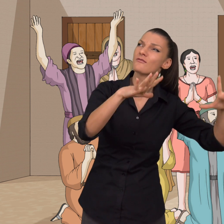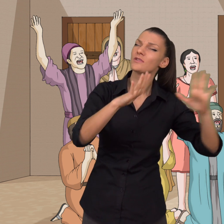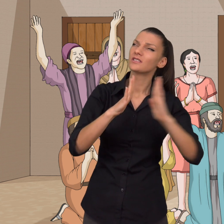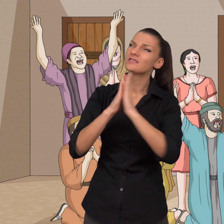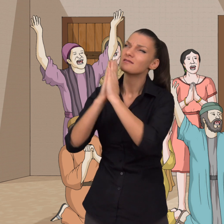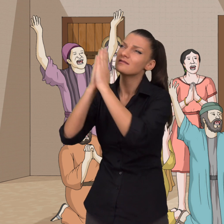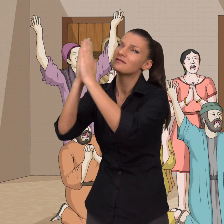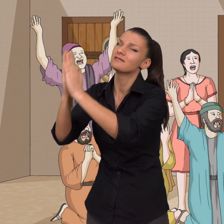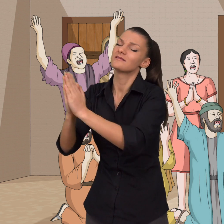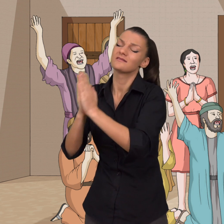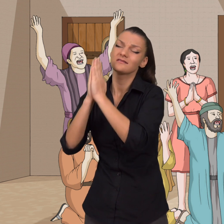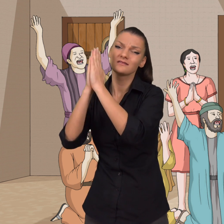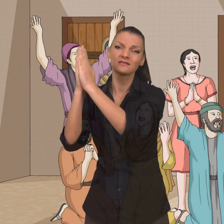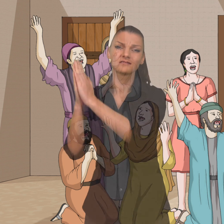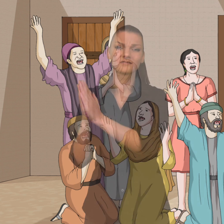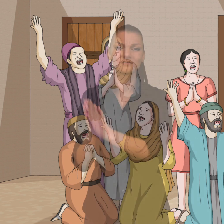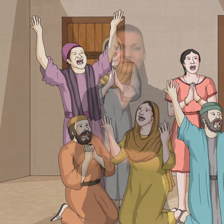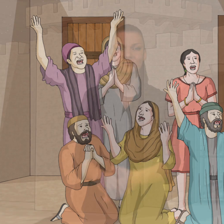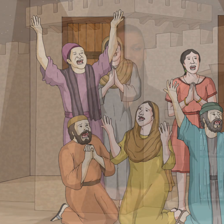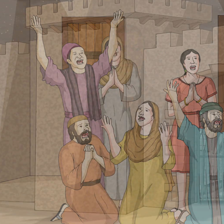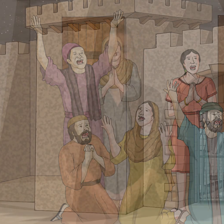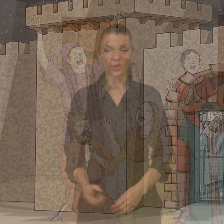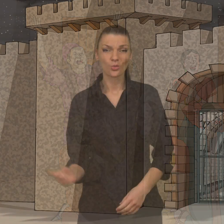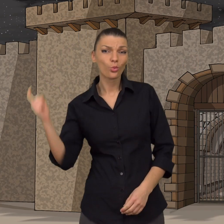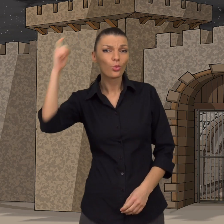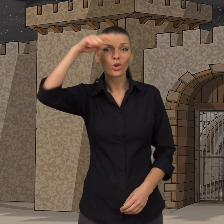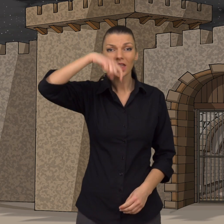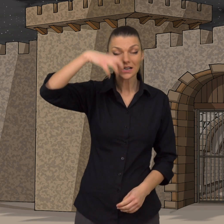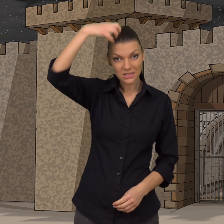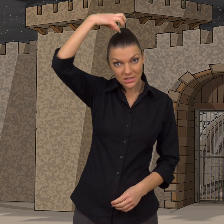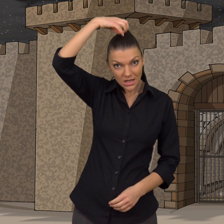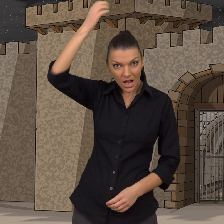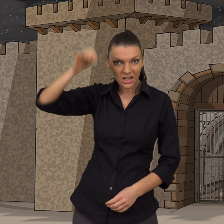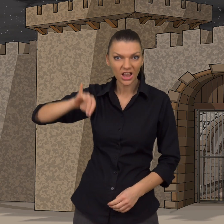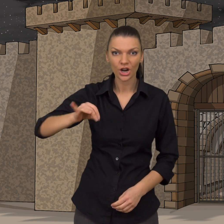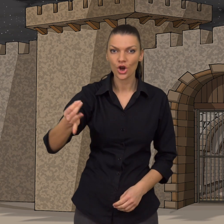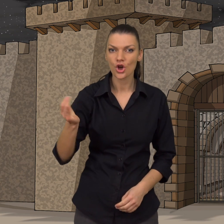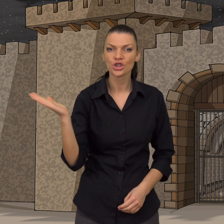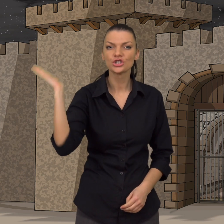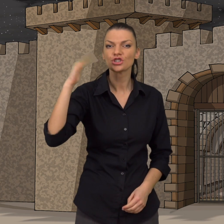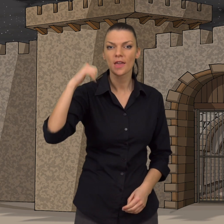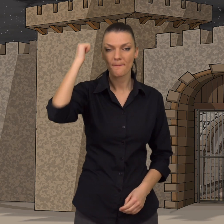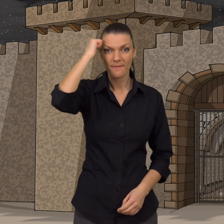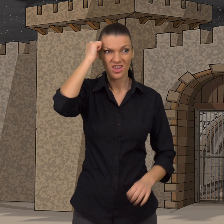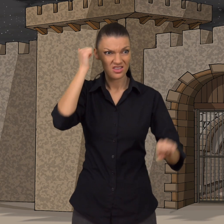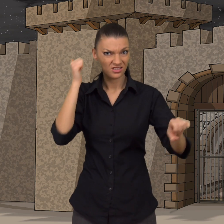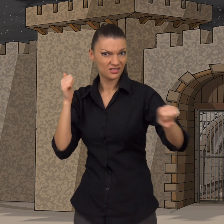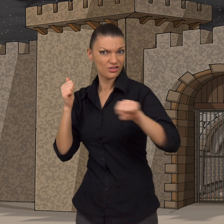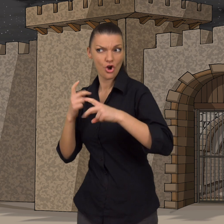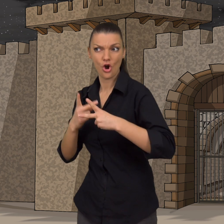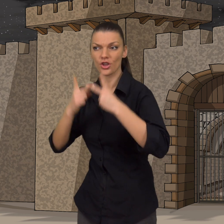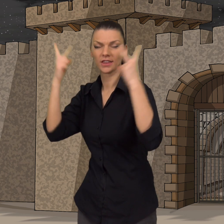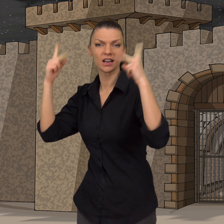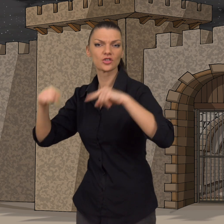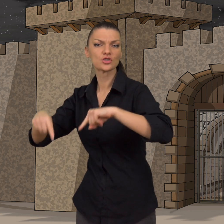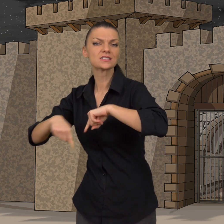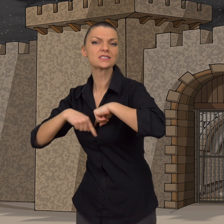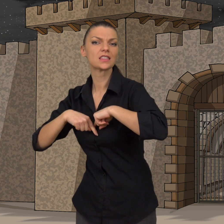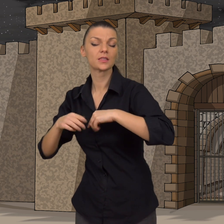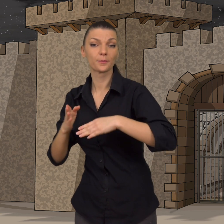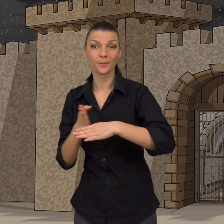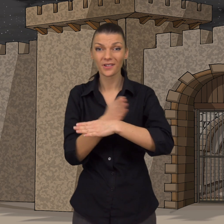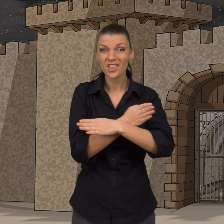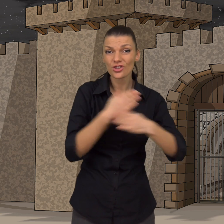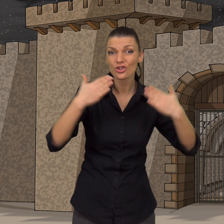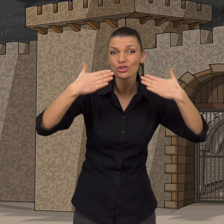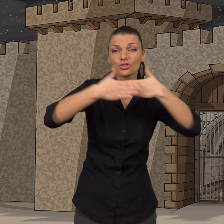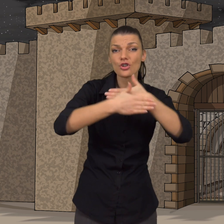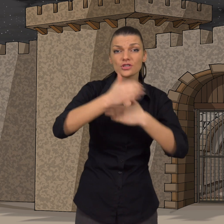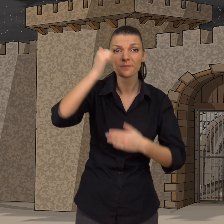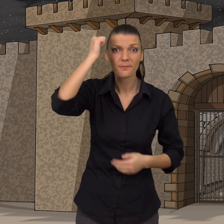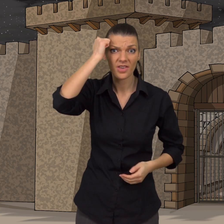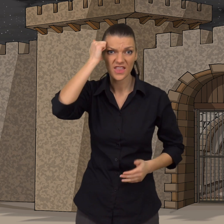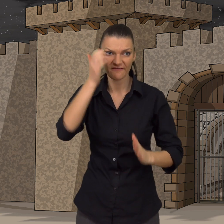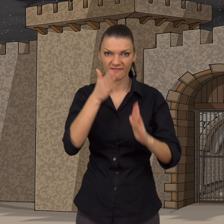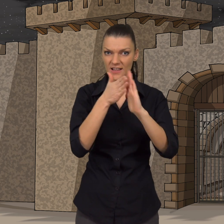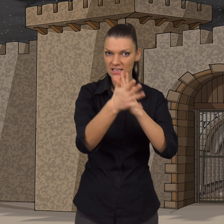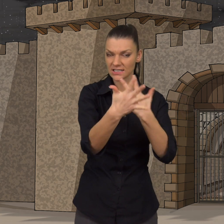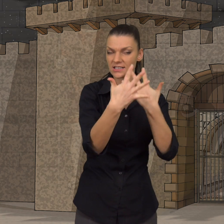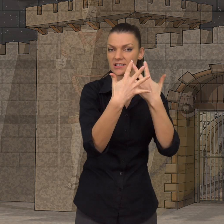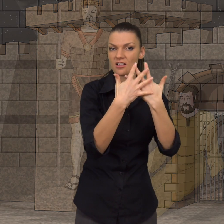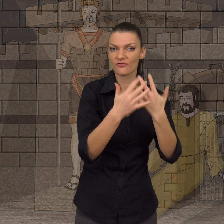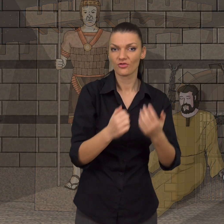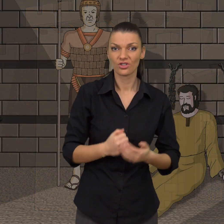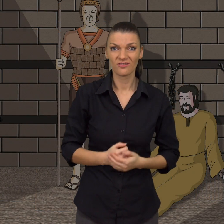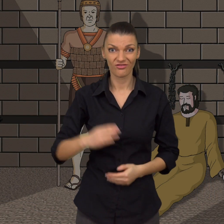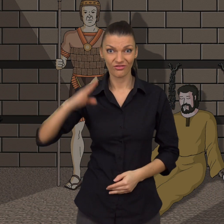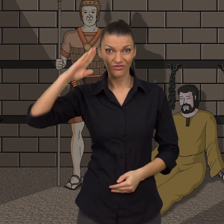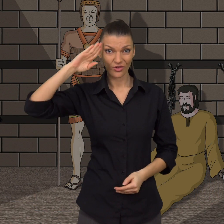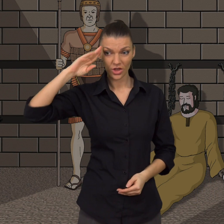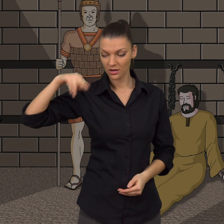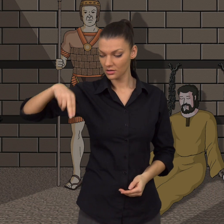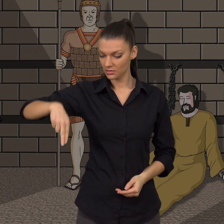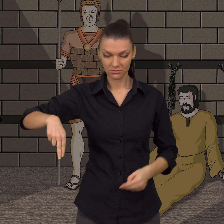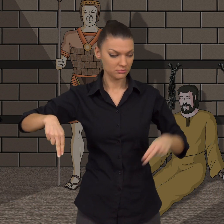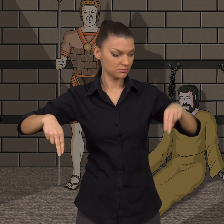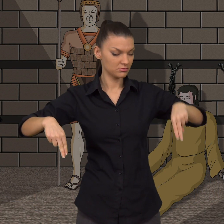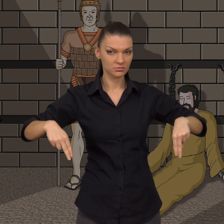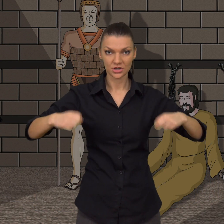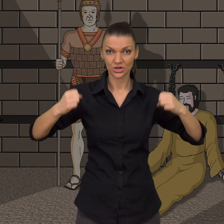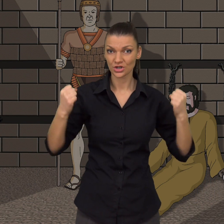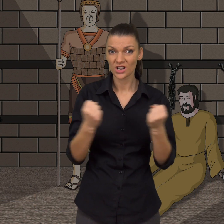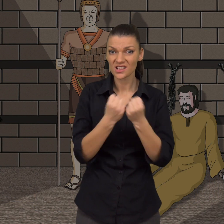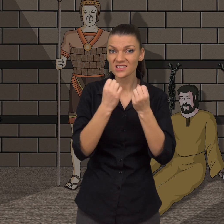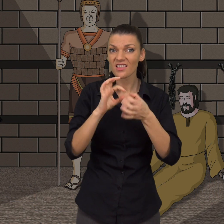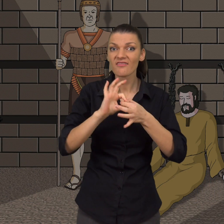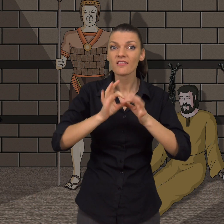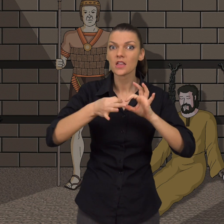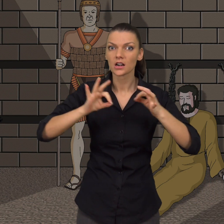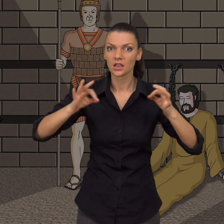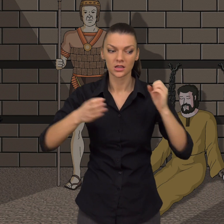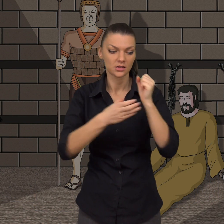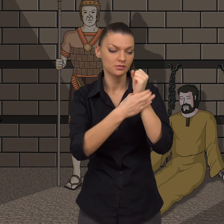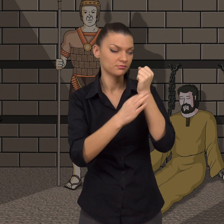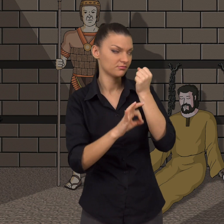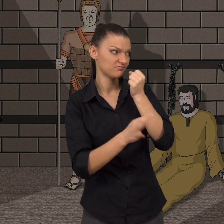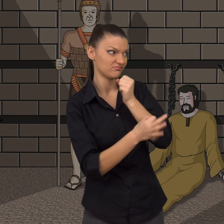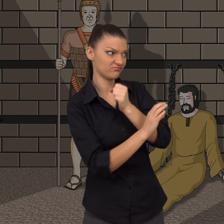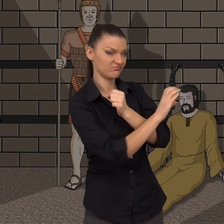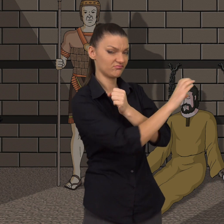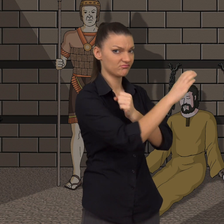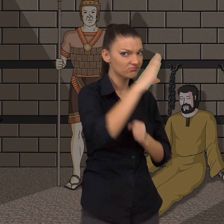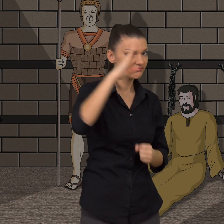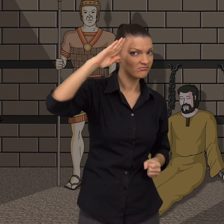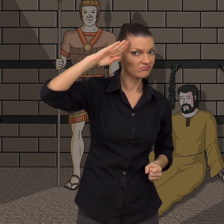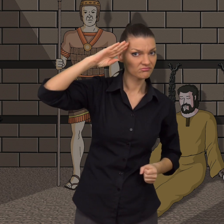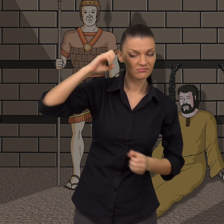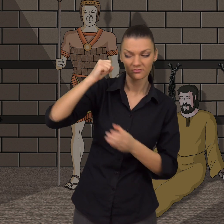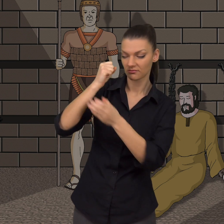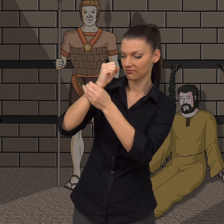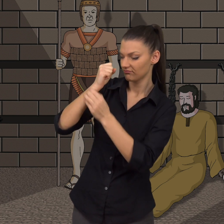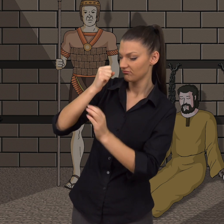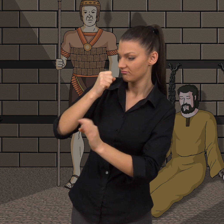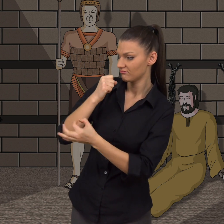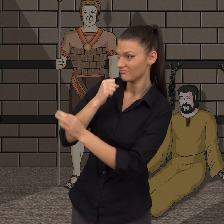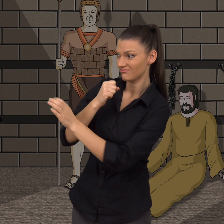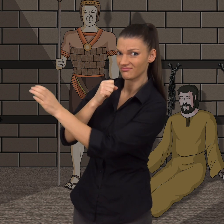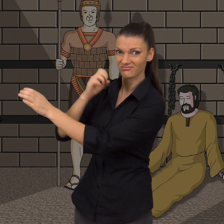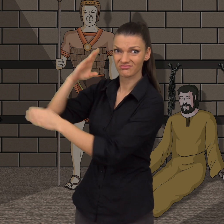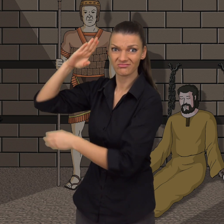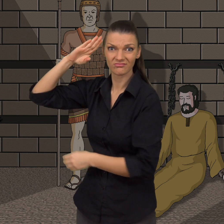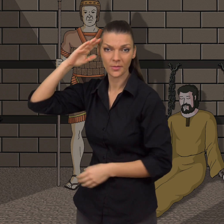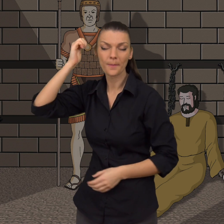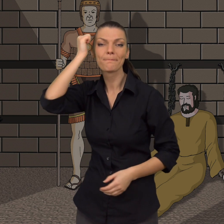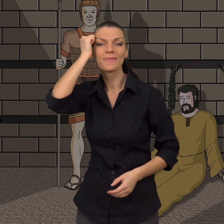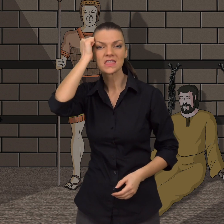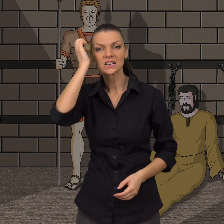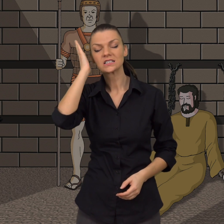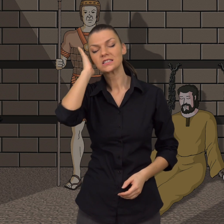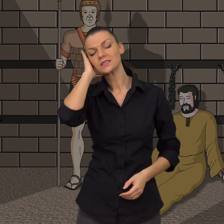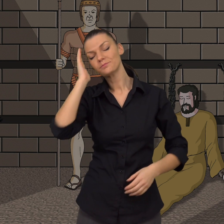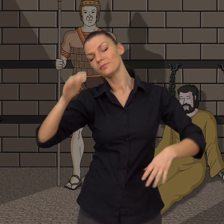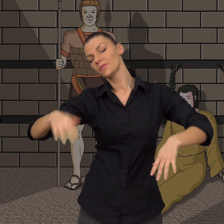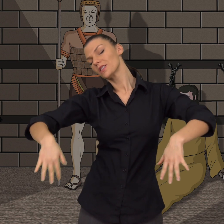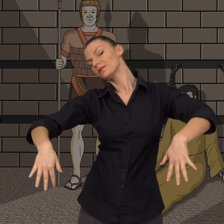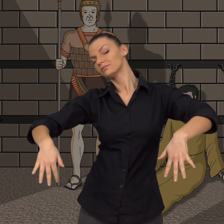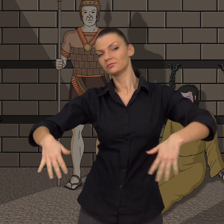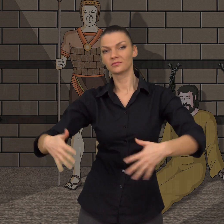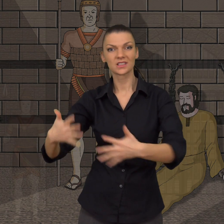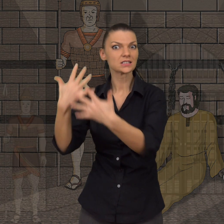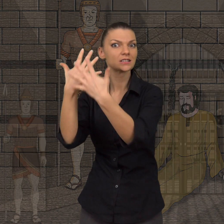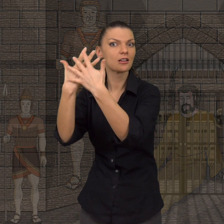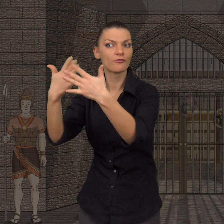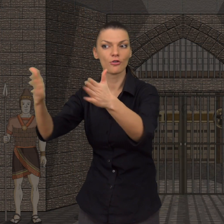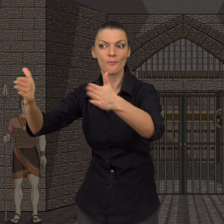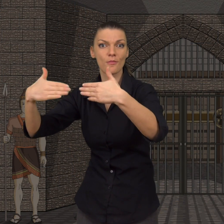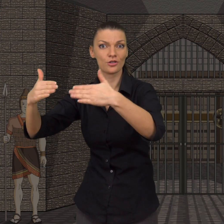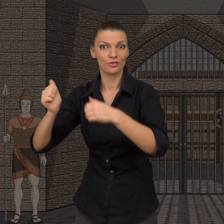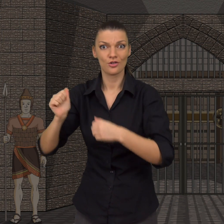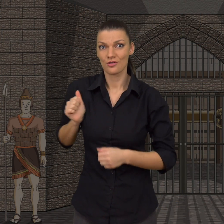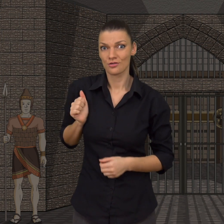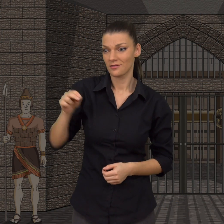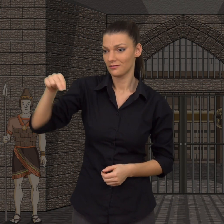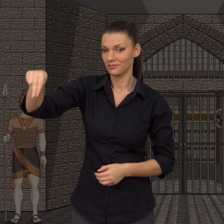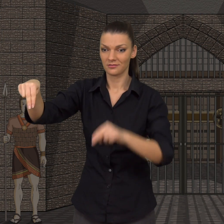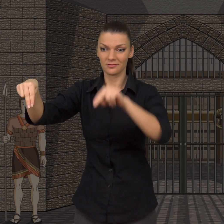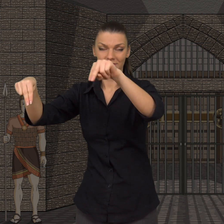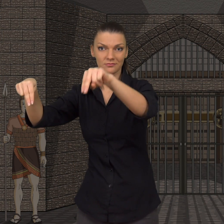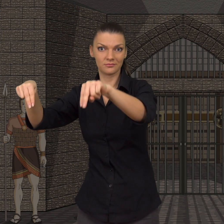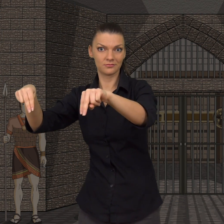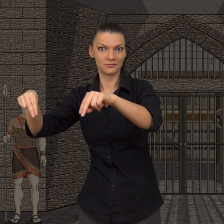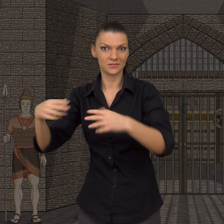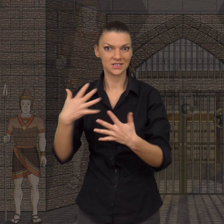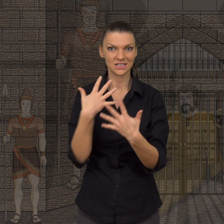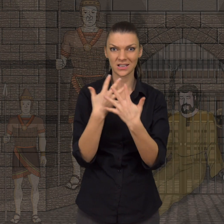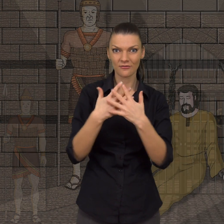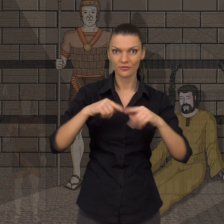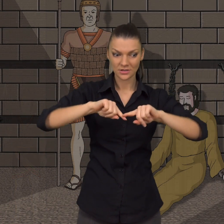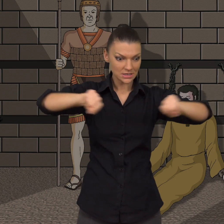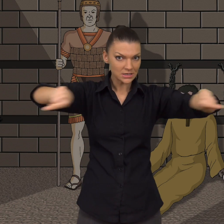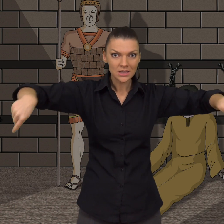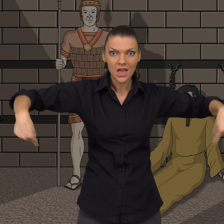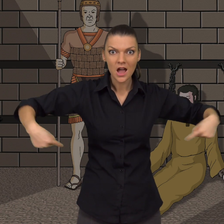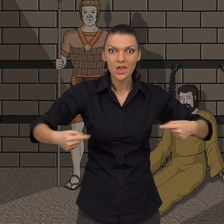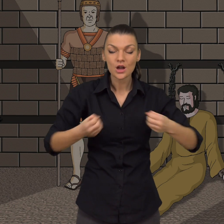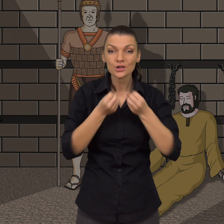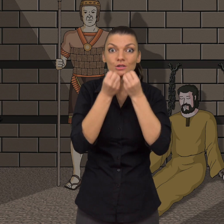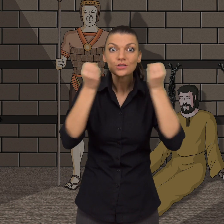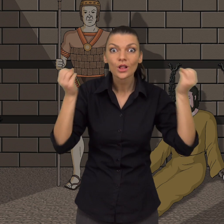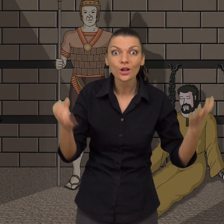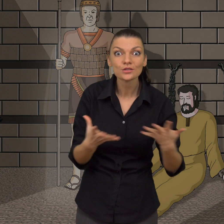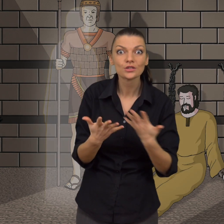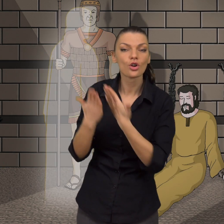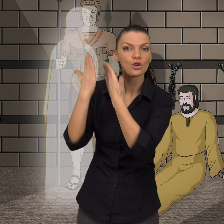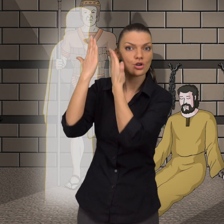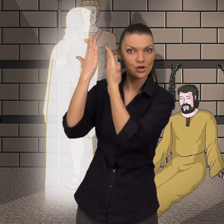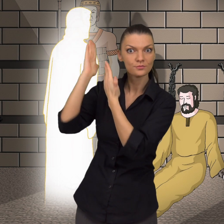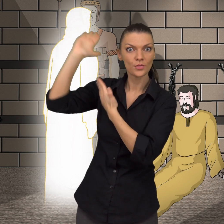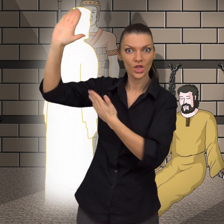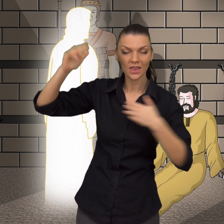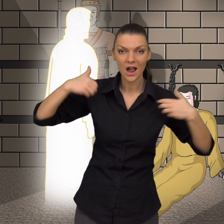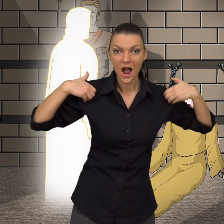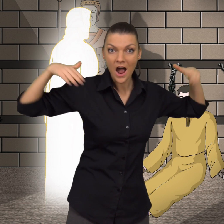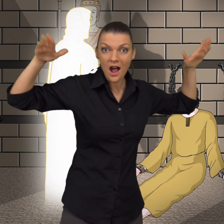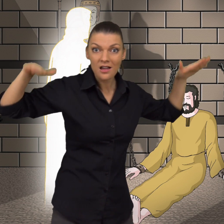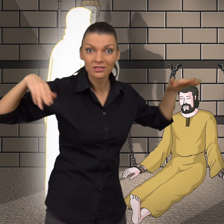On the night before Herod was to bring him to trial, Peter was sleeping between two soldiers, bound with two chains, with sentries standing guard at the entrance to the prison.